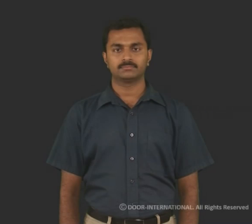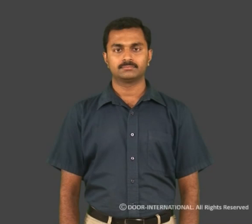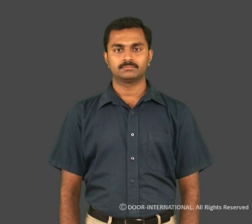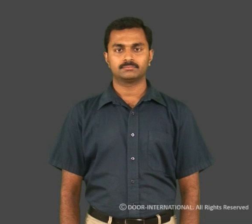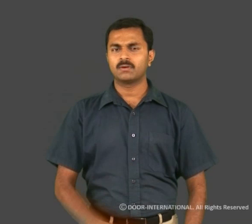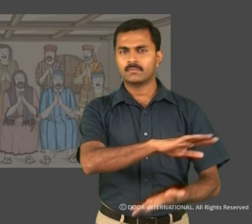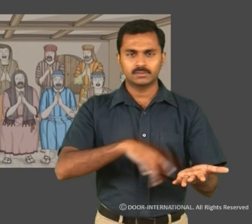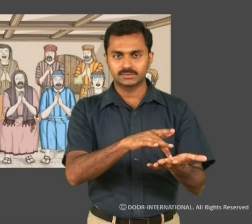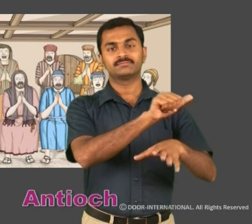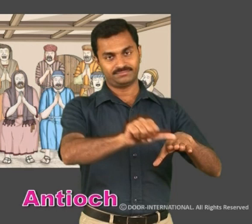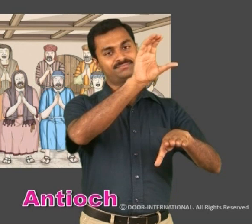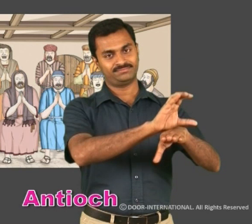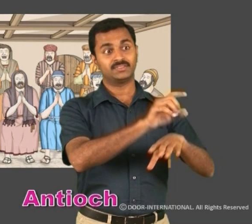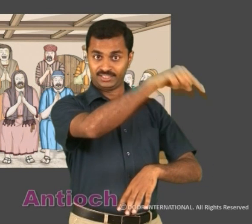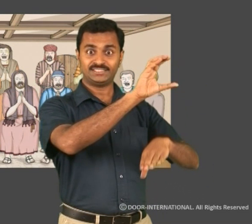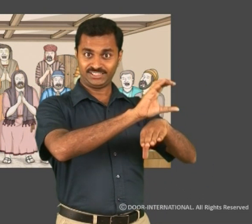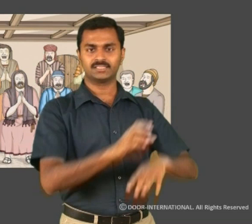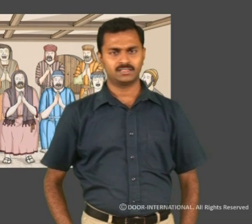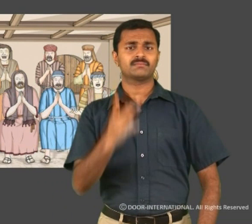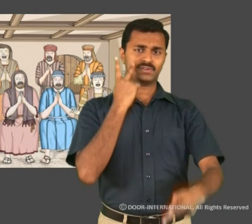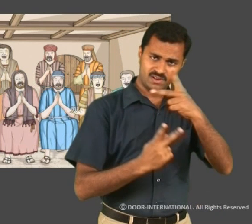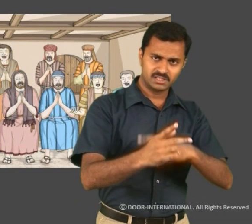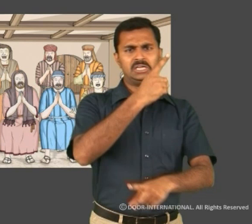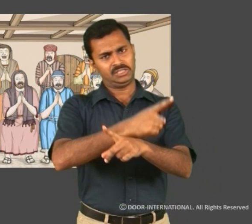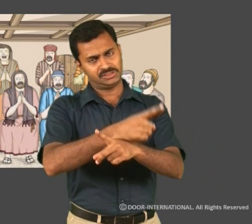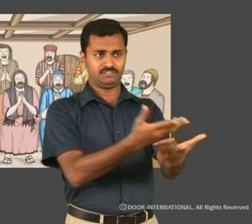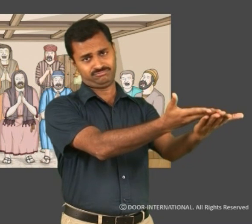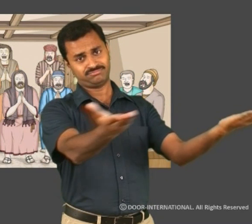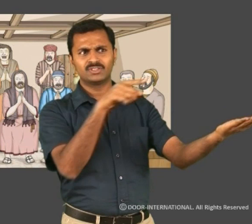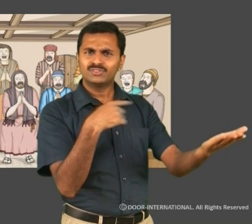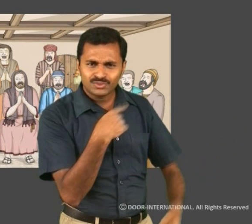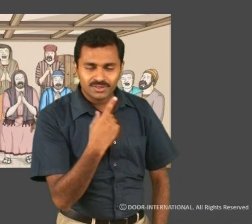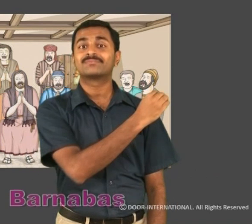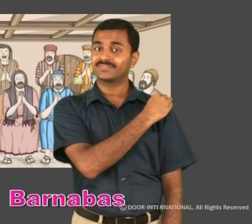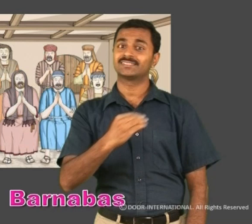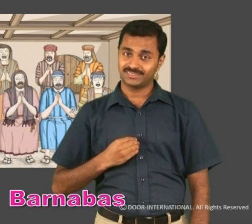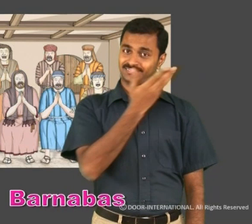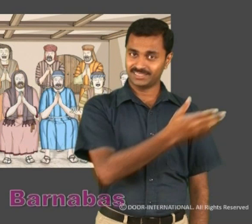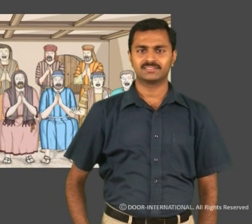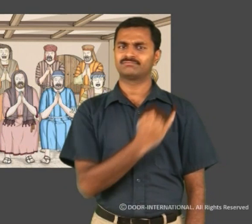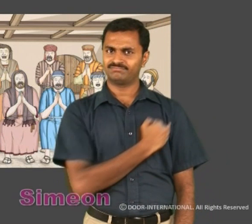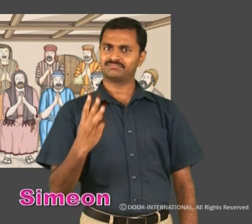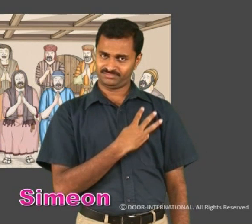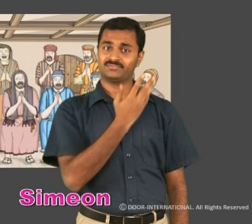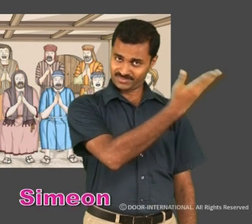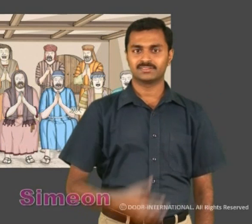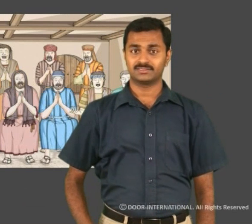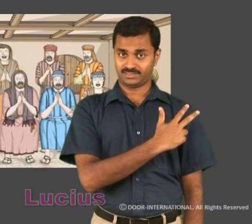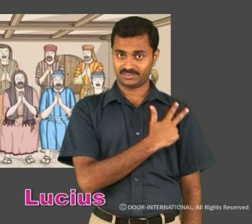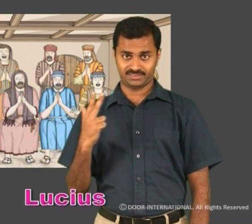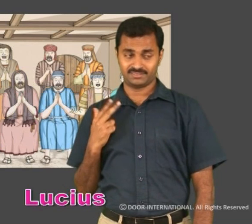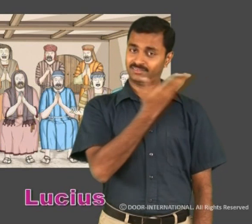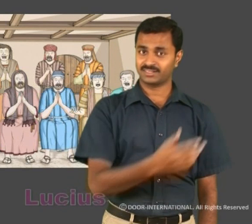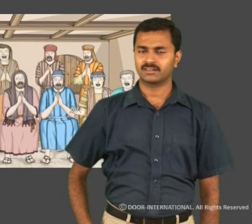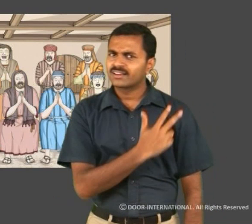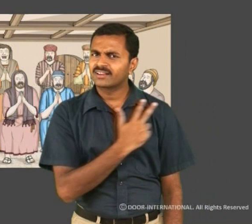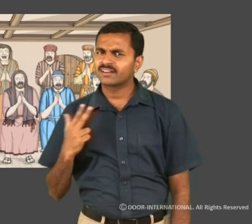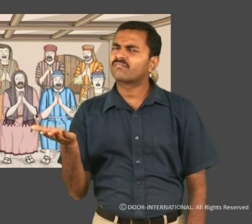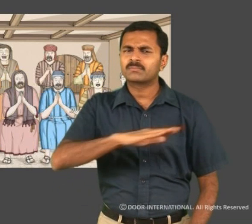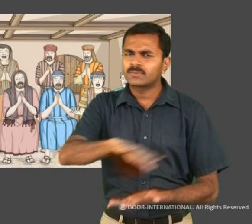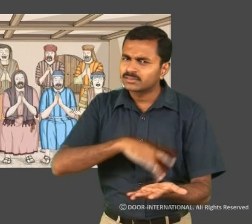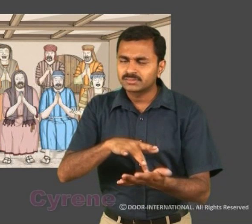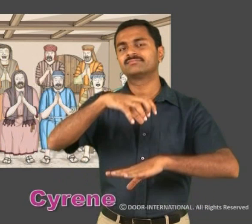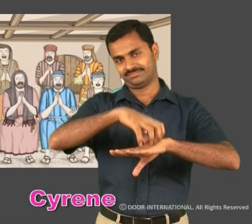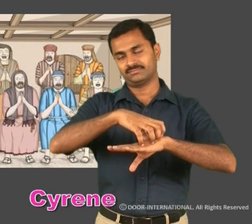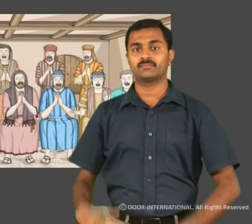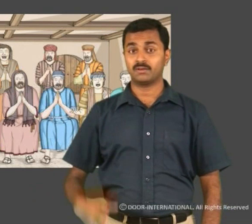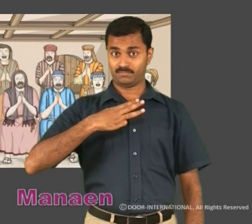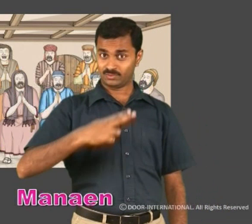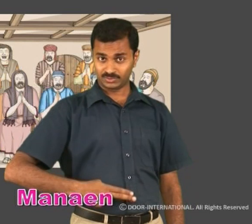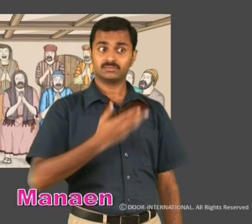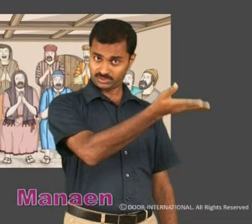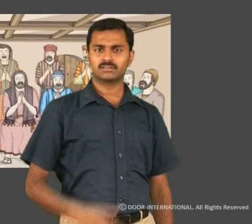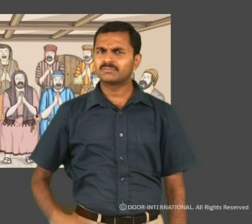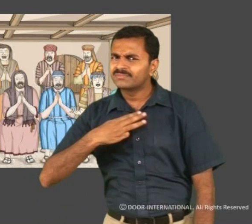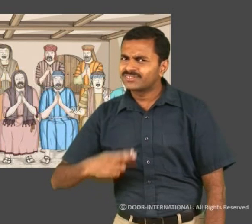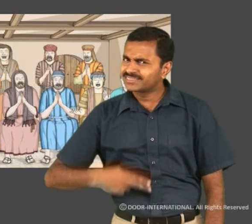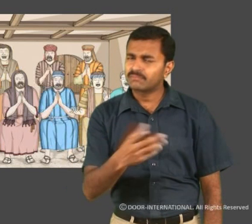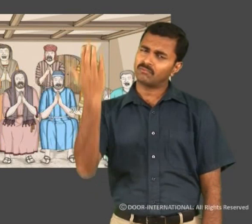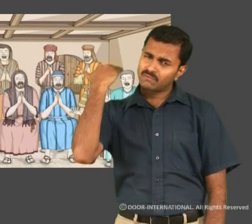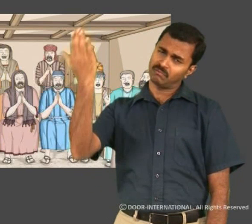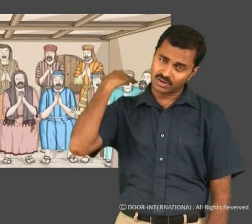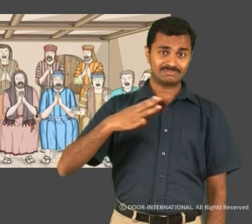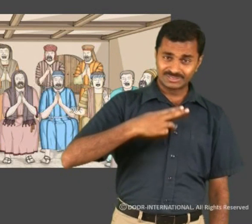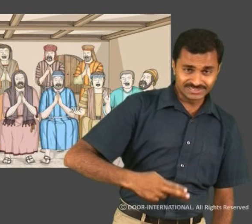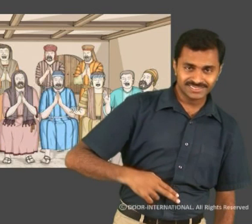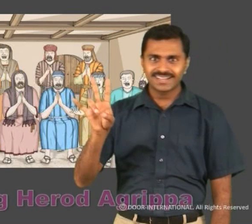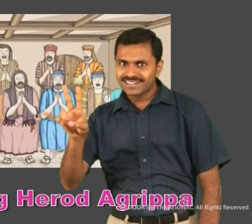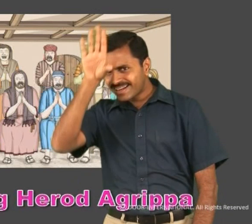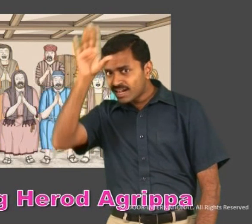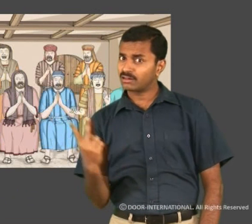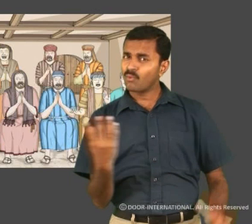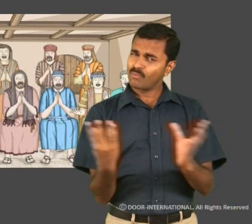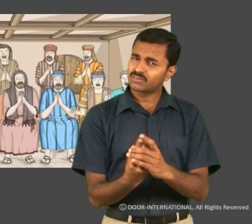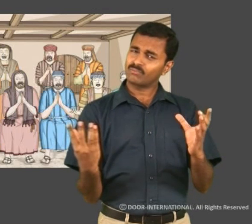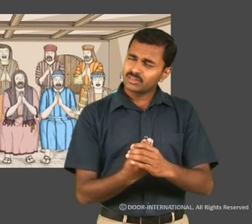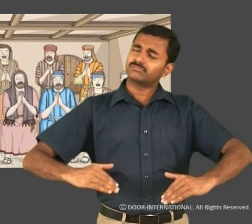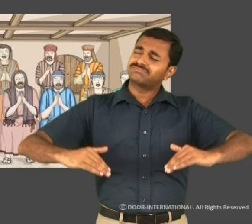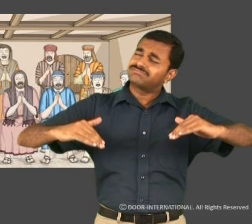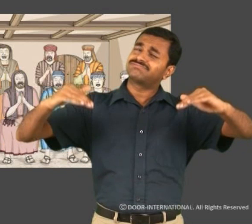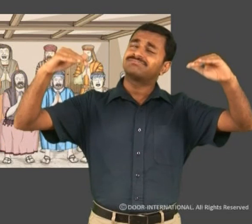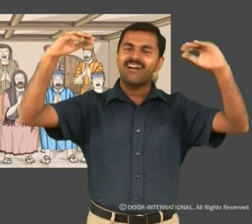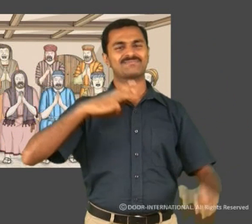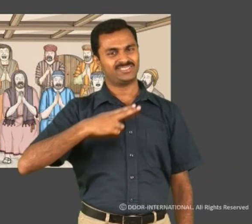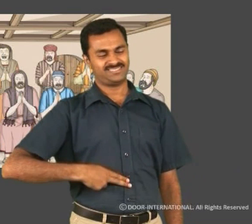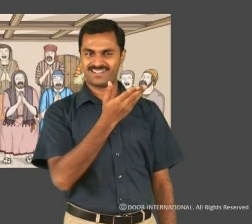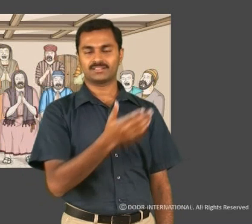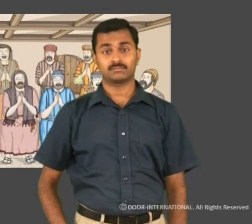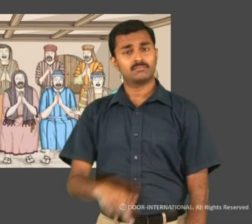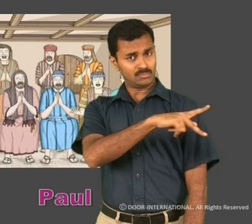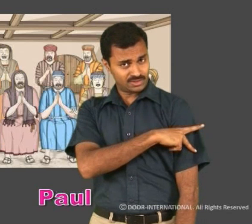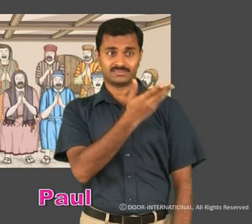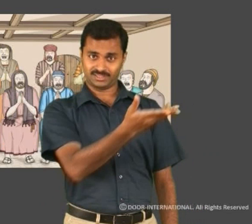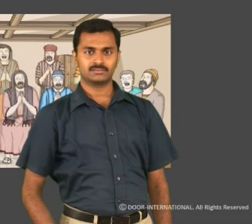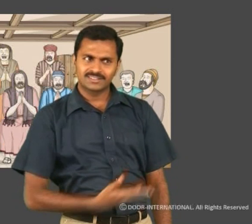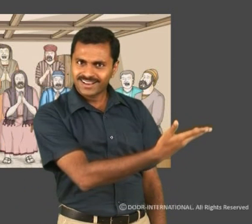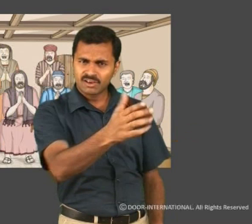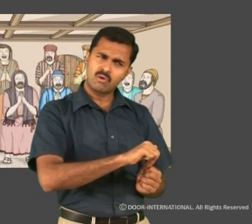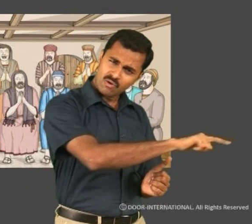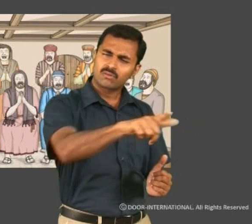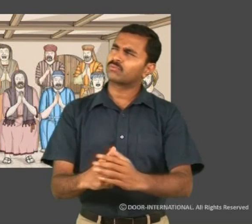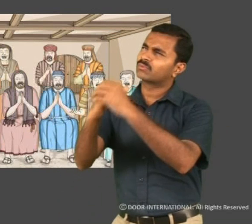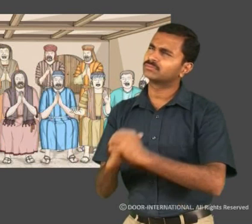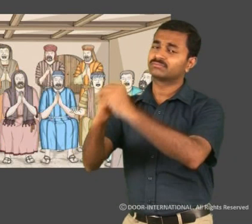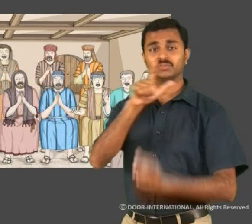Now in the church at Antioch there were prophets and teachers: Barnabas, Simeon called Niger, Lucius of Cyrene, Manaen (who had been brought up with Herod the tetrarch), and Saul.